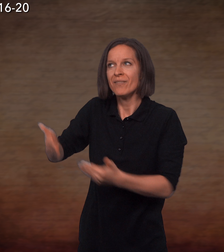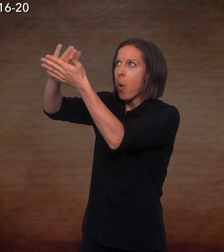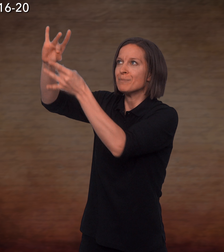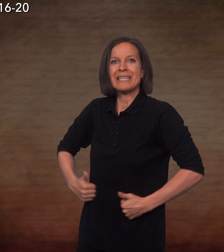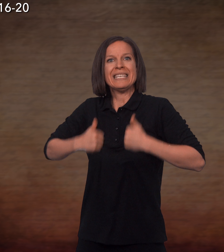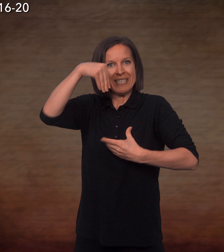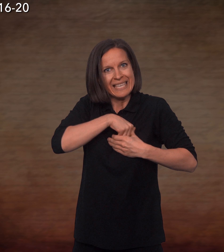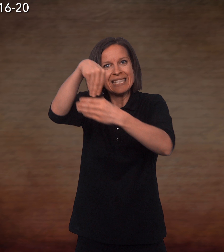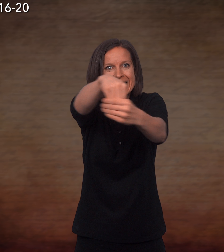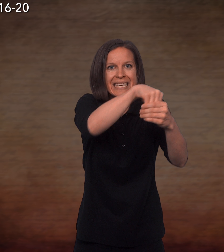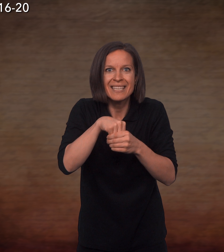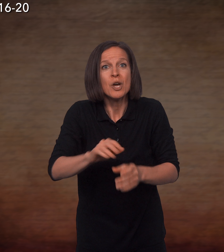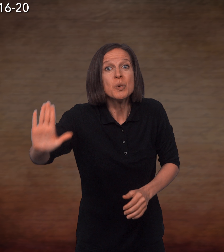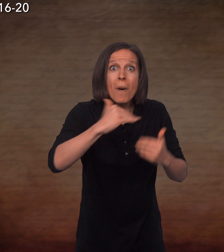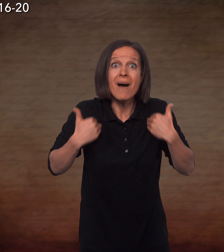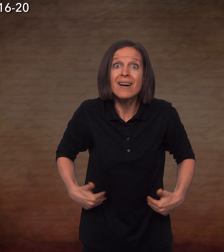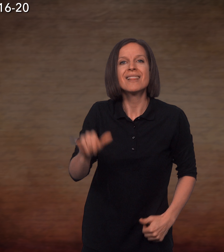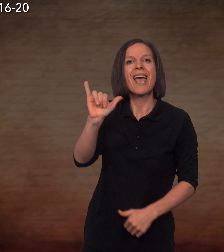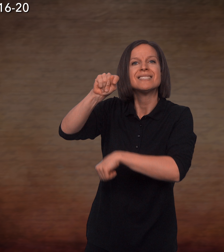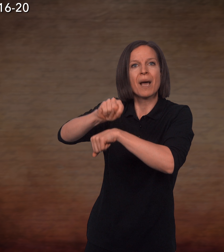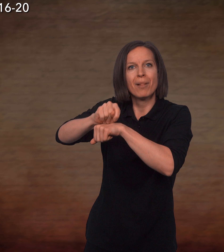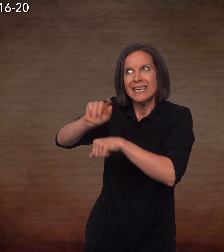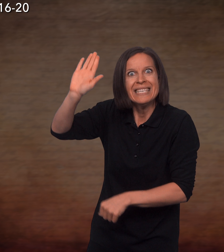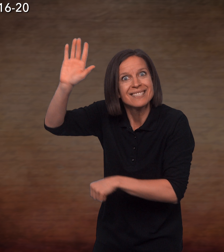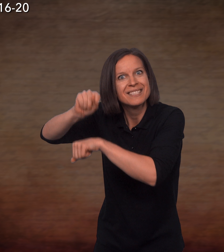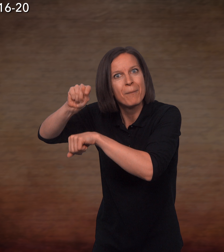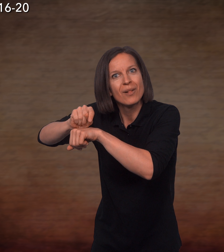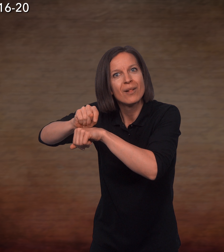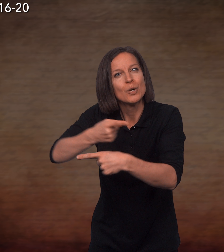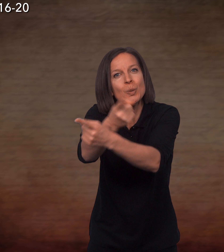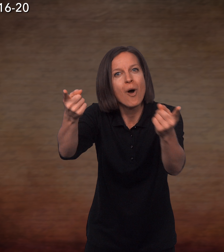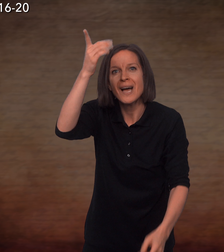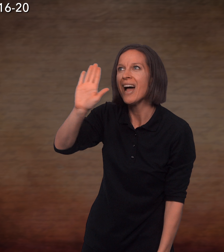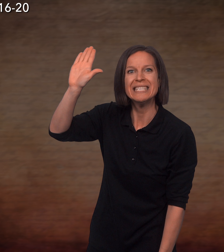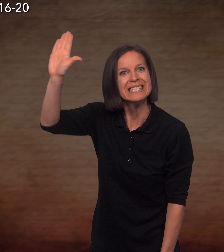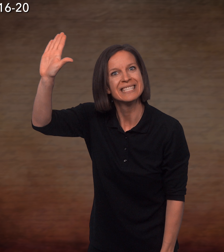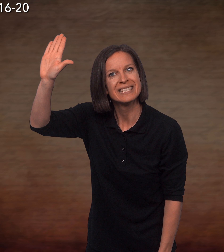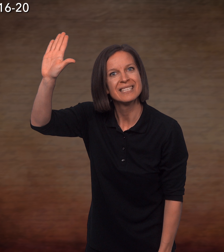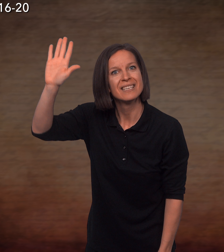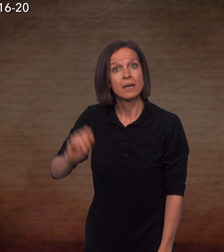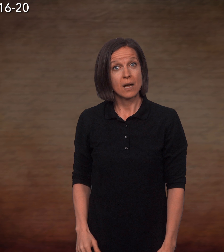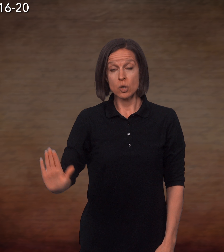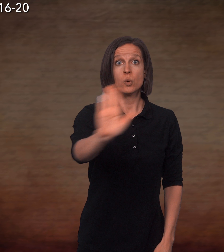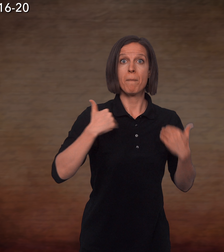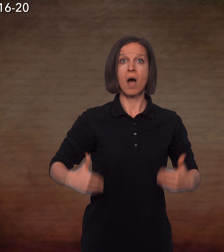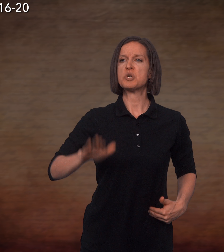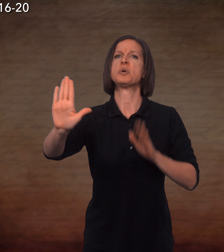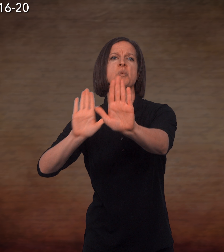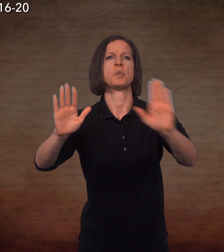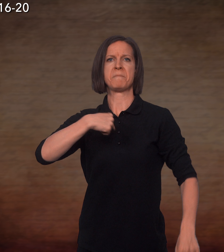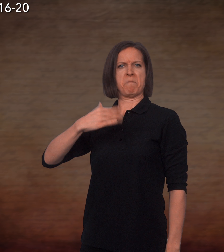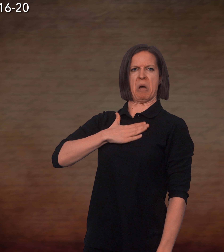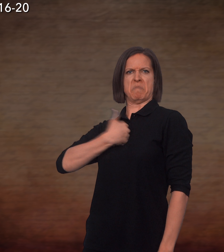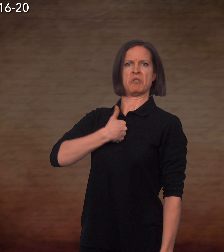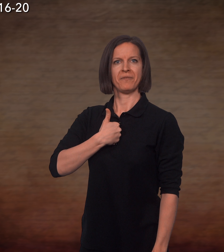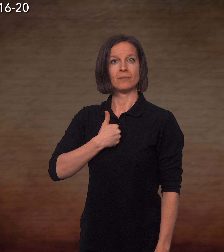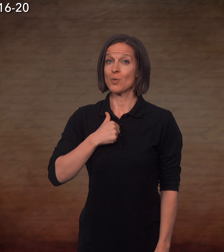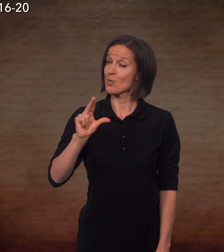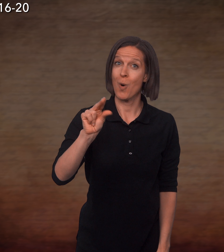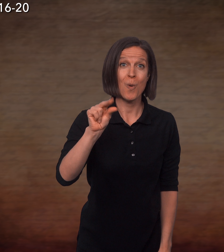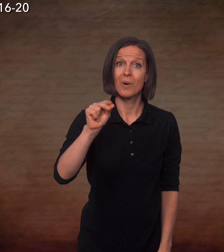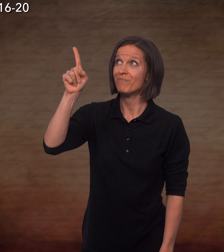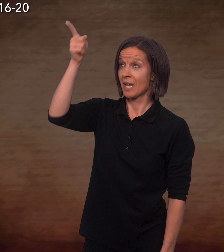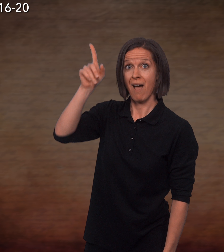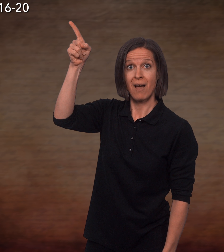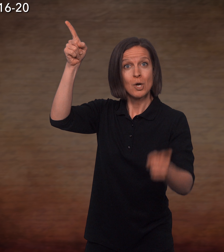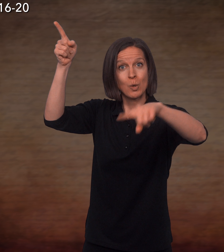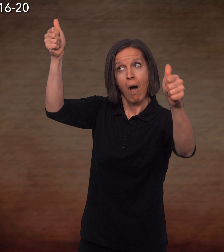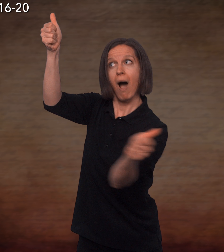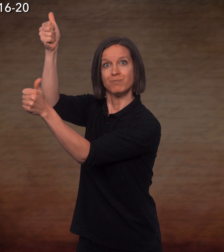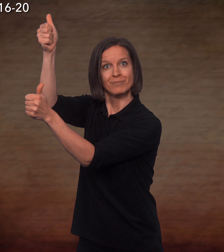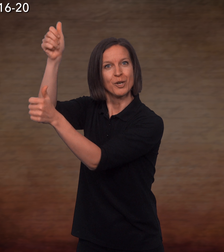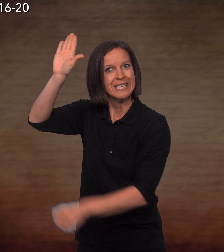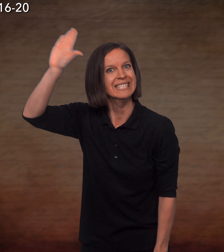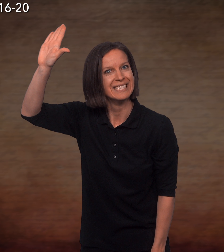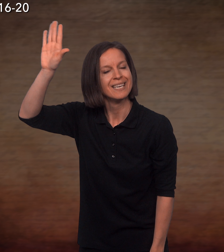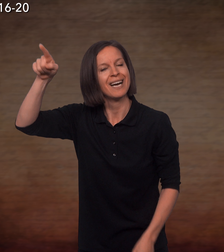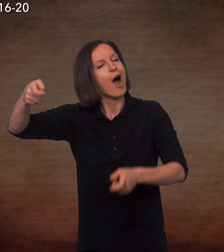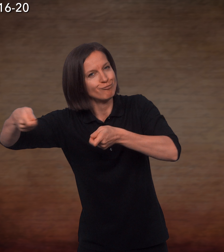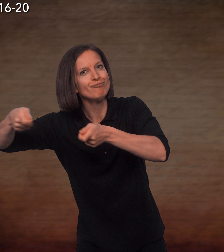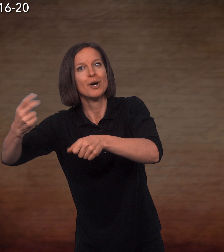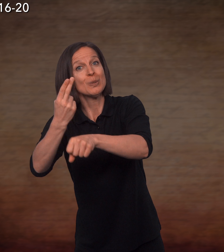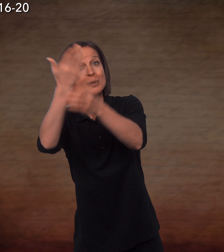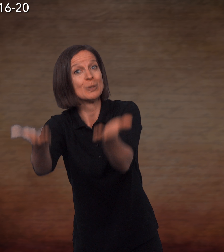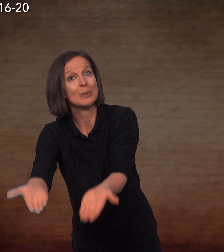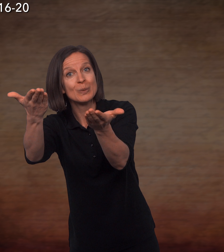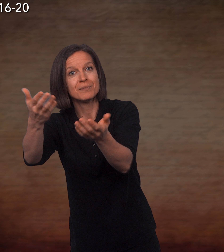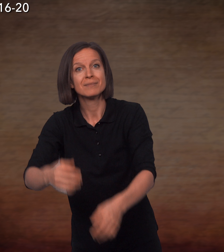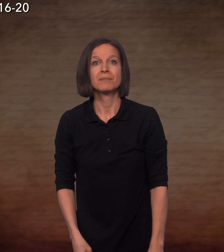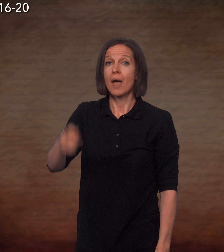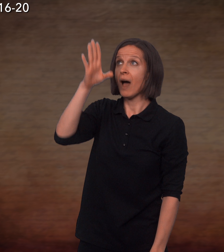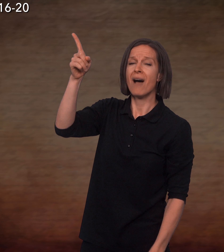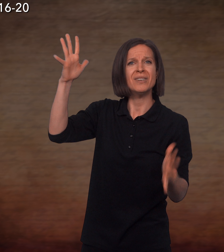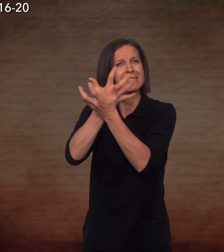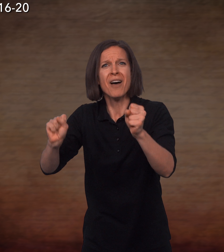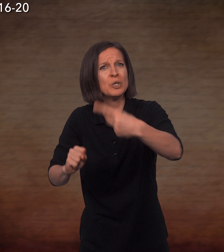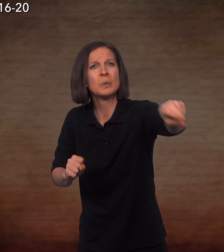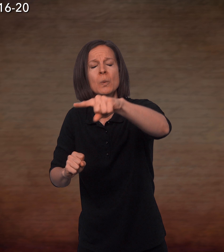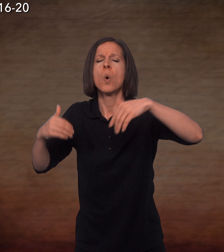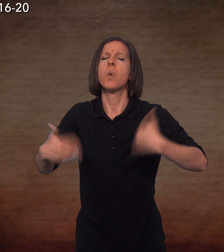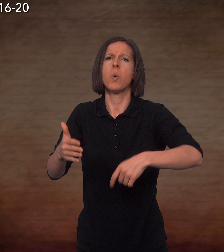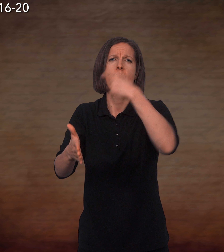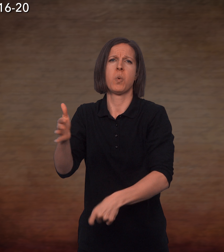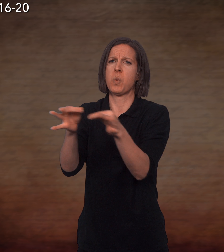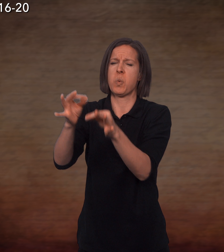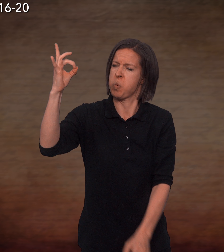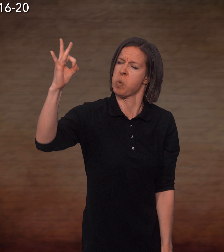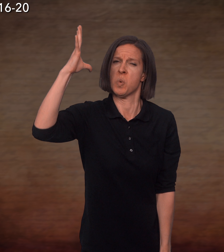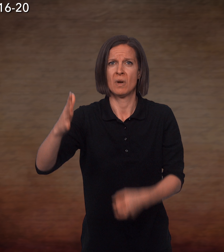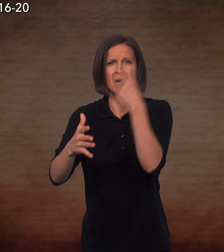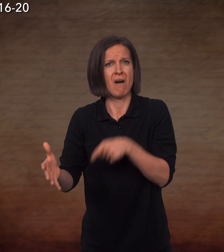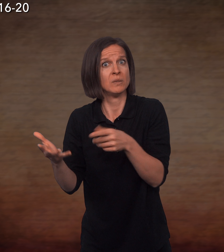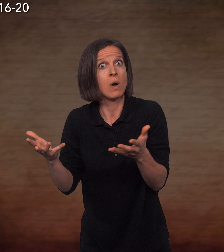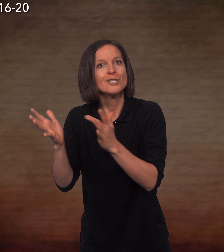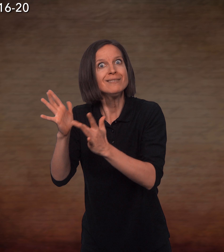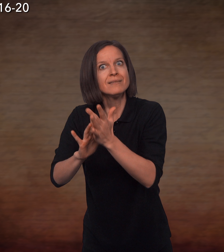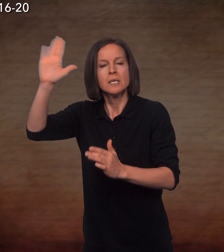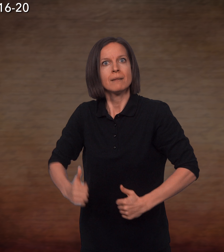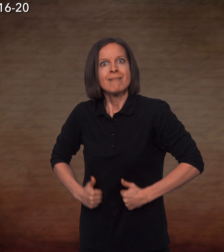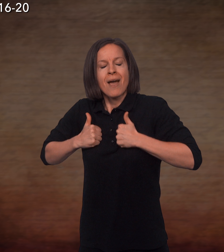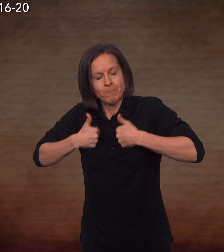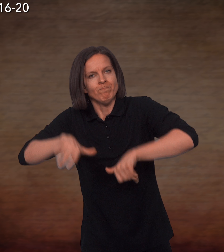Do you not know that your body is a temple of the Holy Spirit who is in you, whom you have received from God?